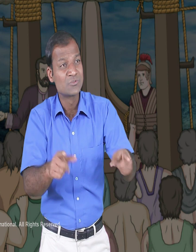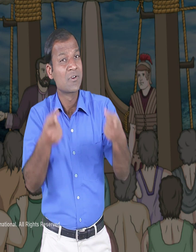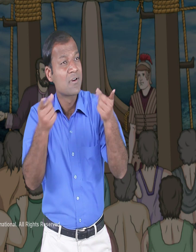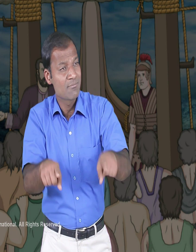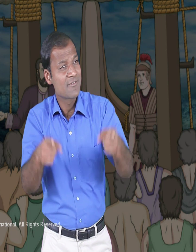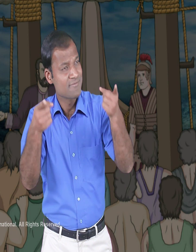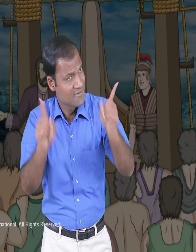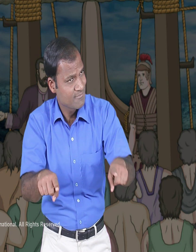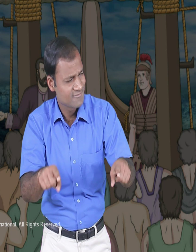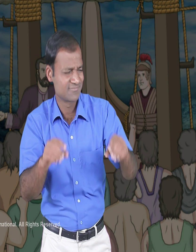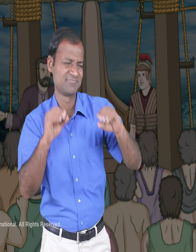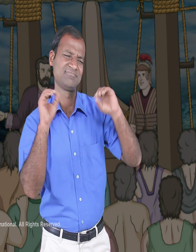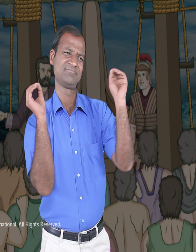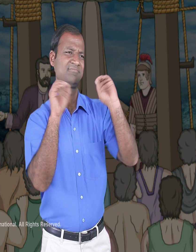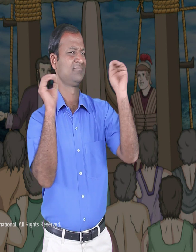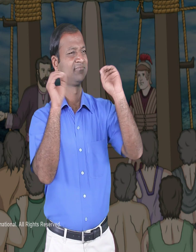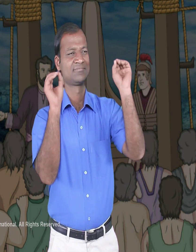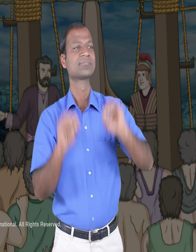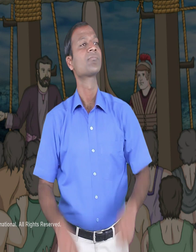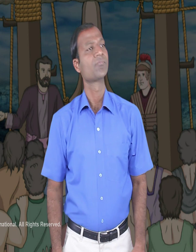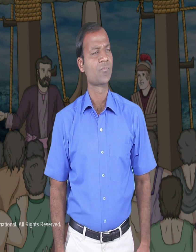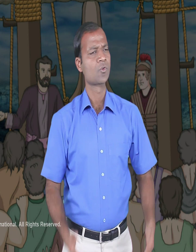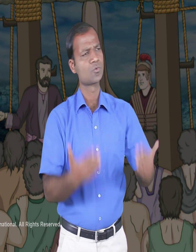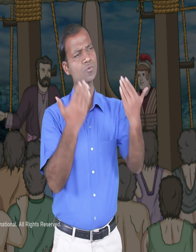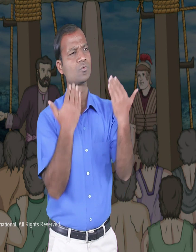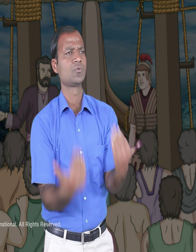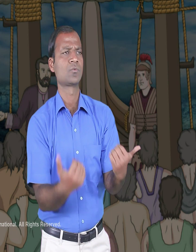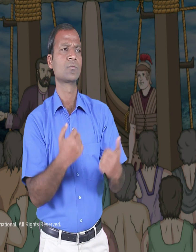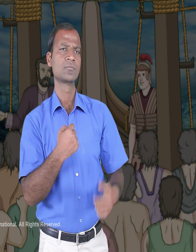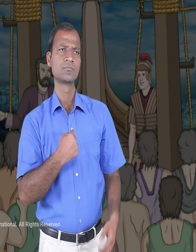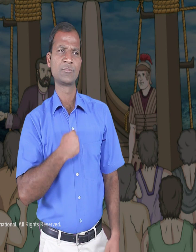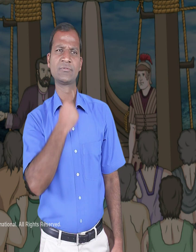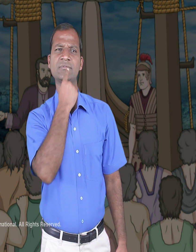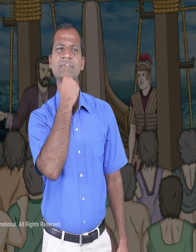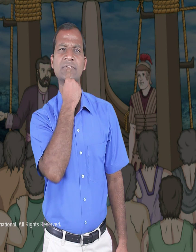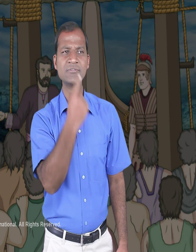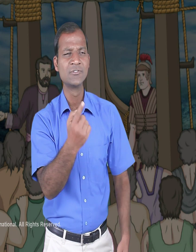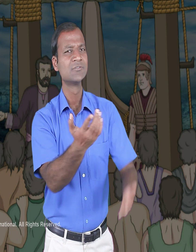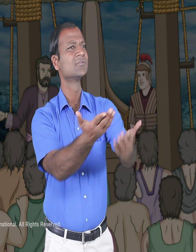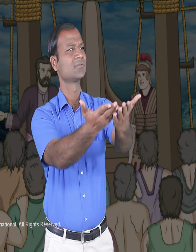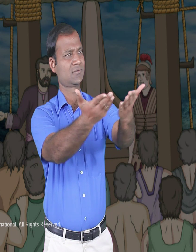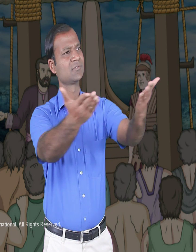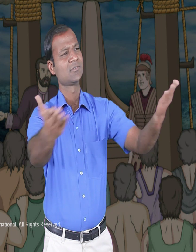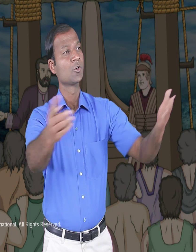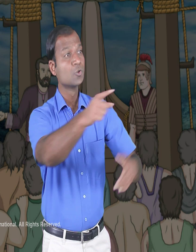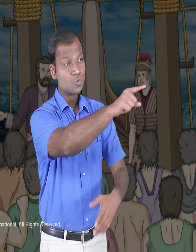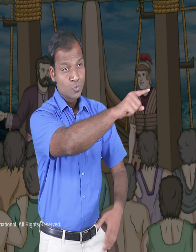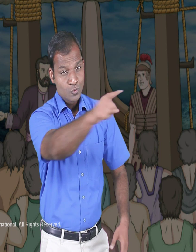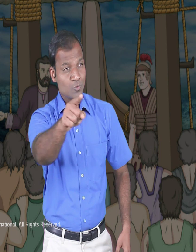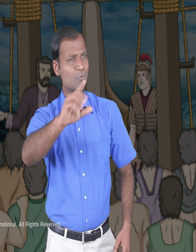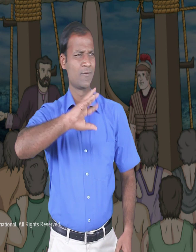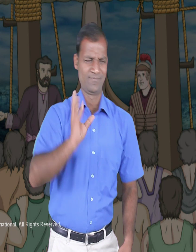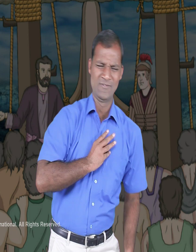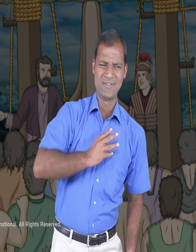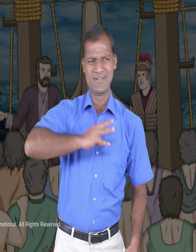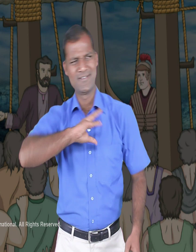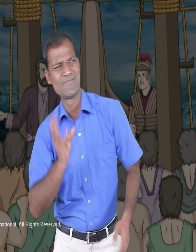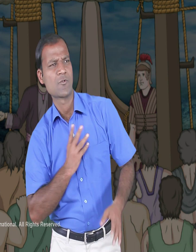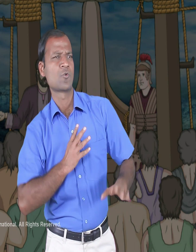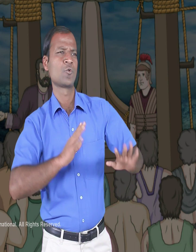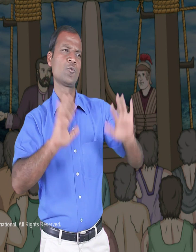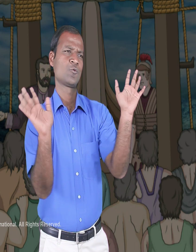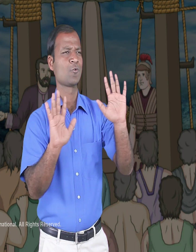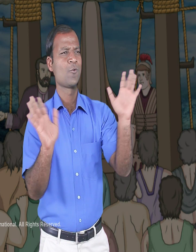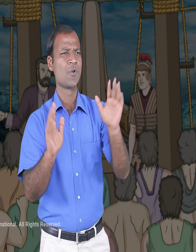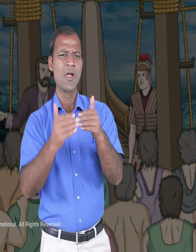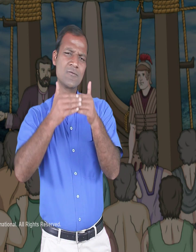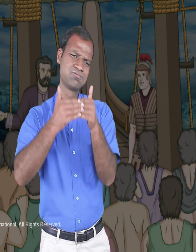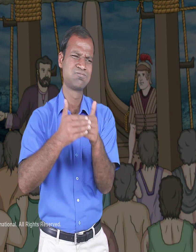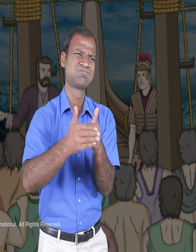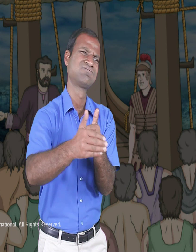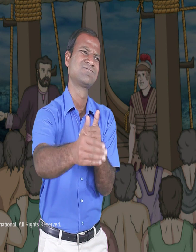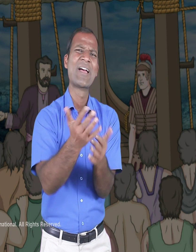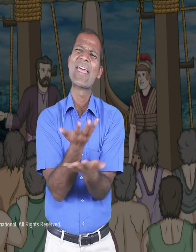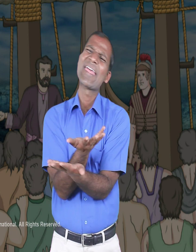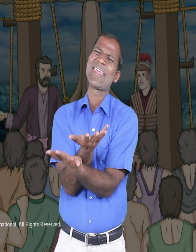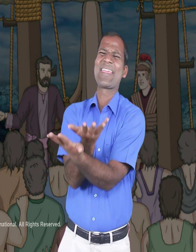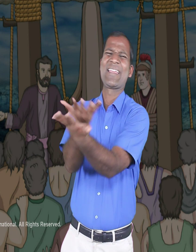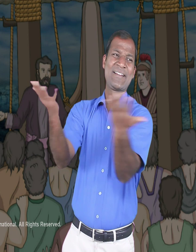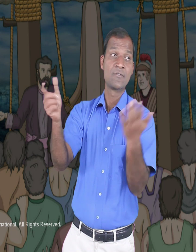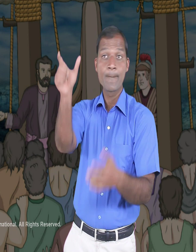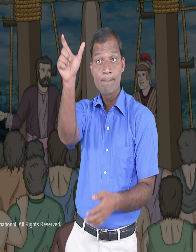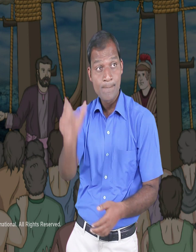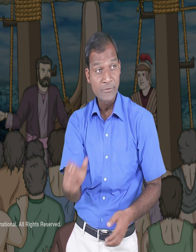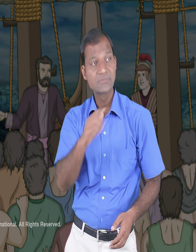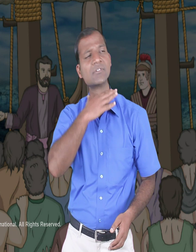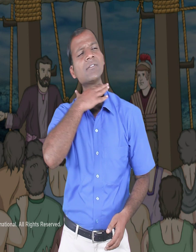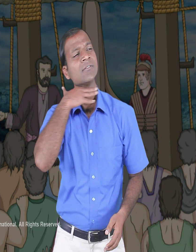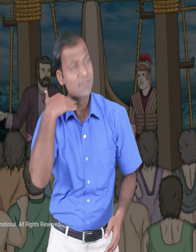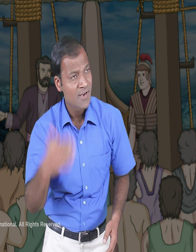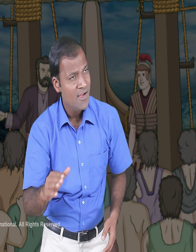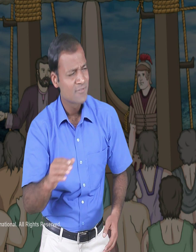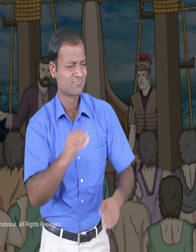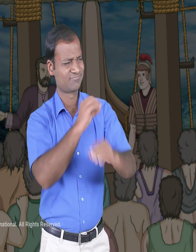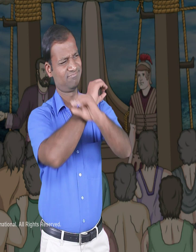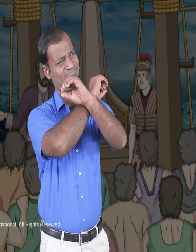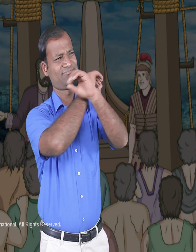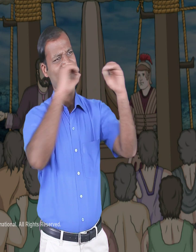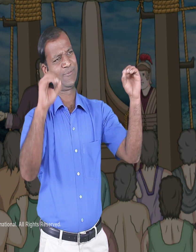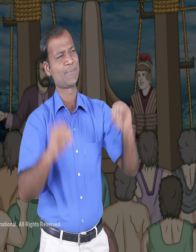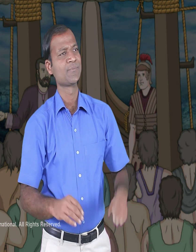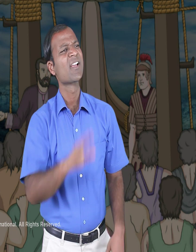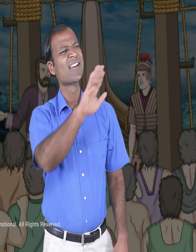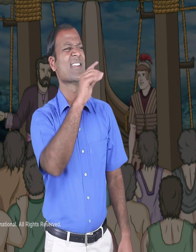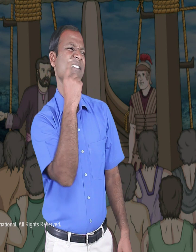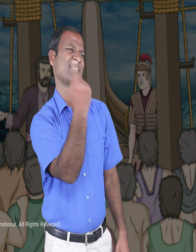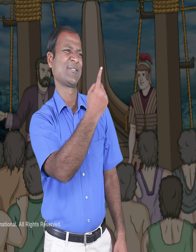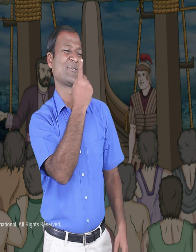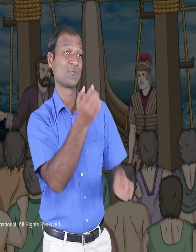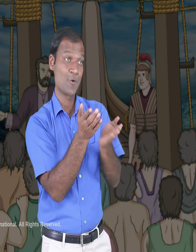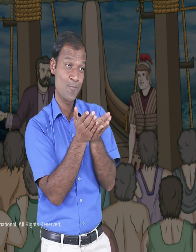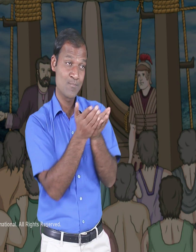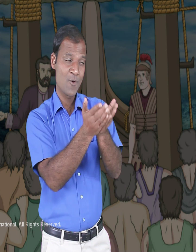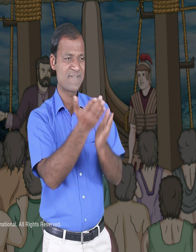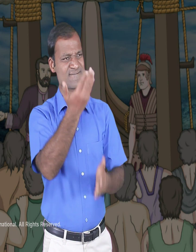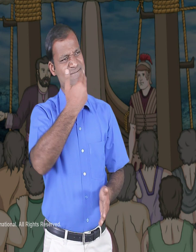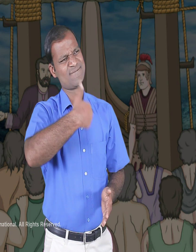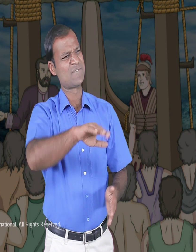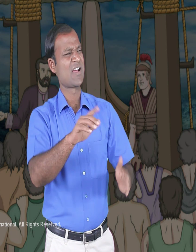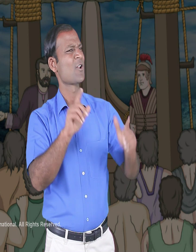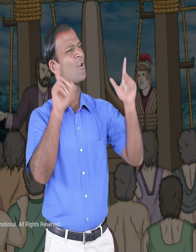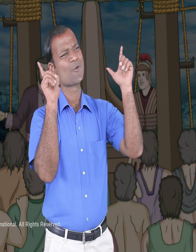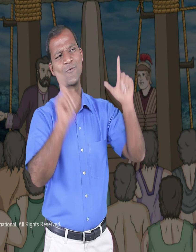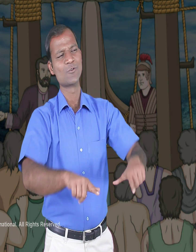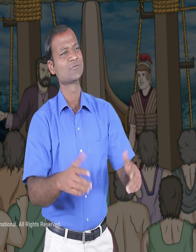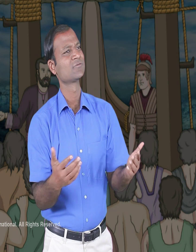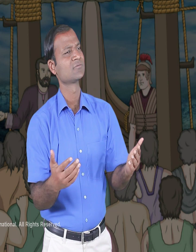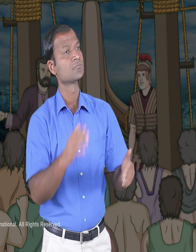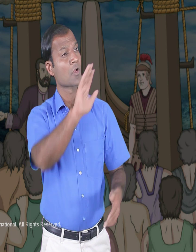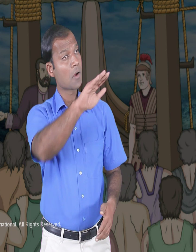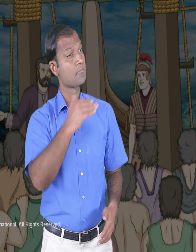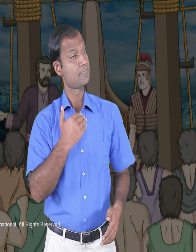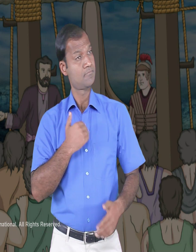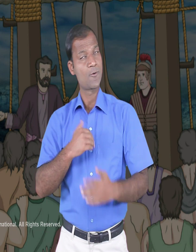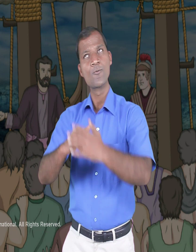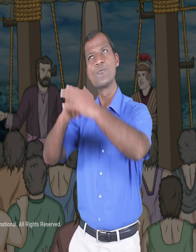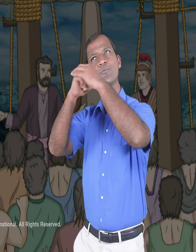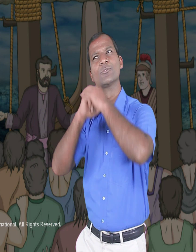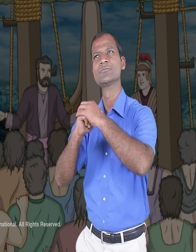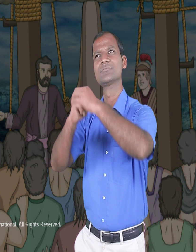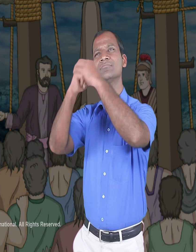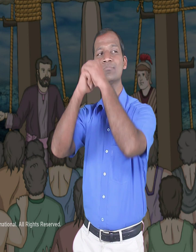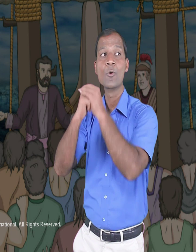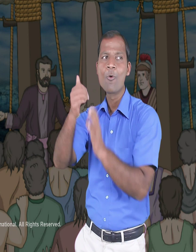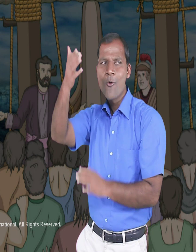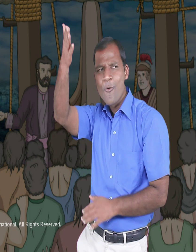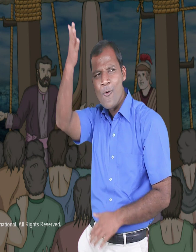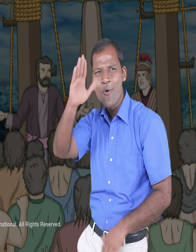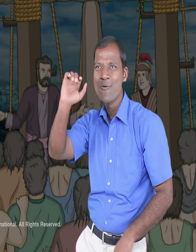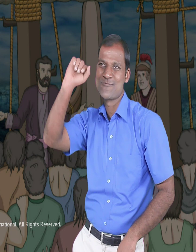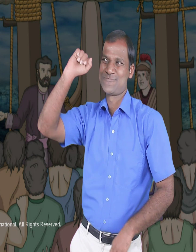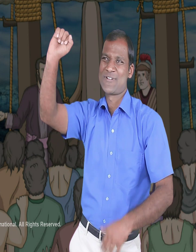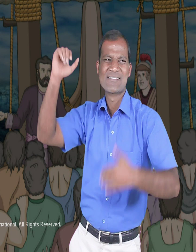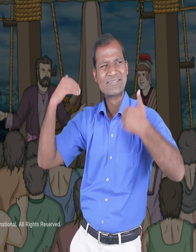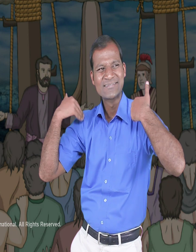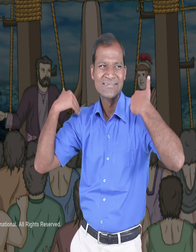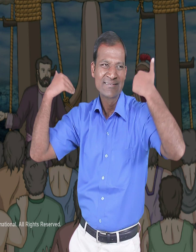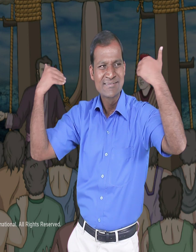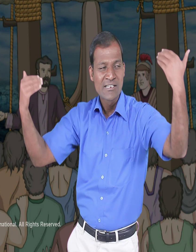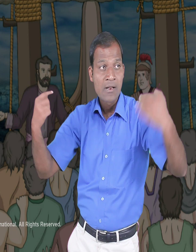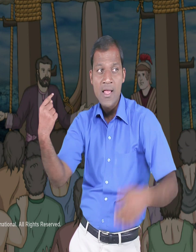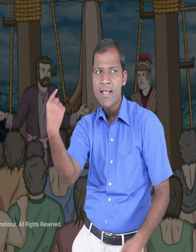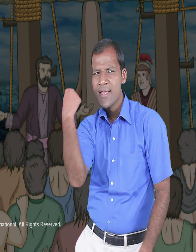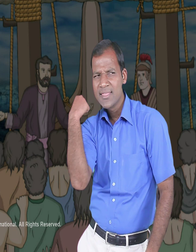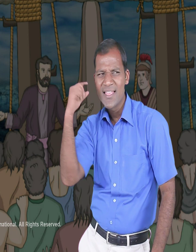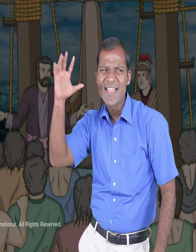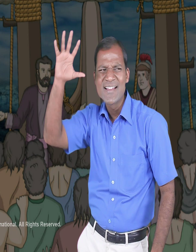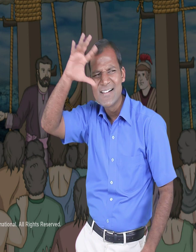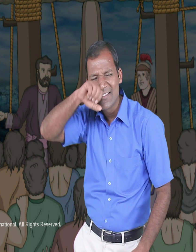But now I urge you to keep up your courage, because you will not experience any loss of life, but only of the ship.